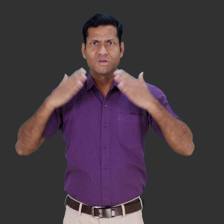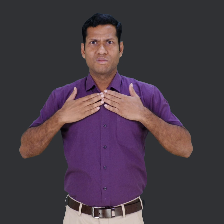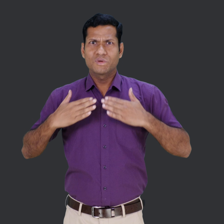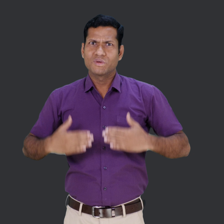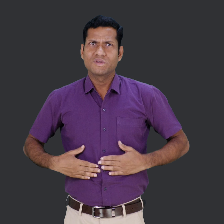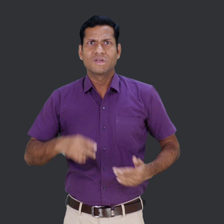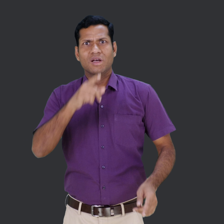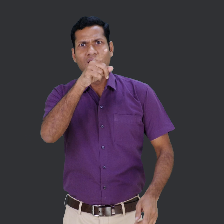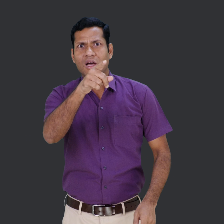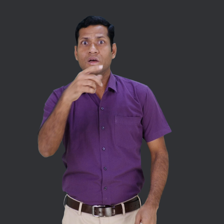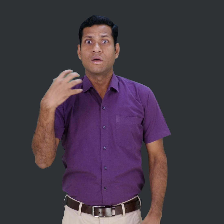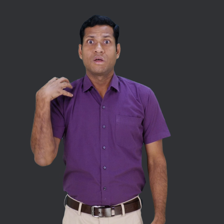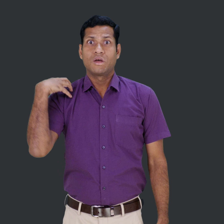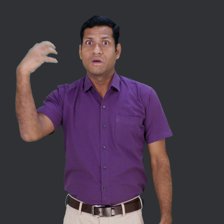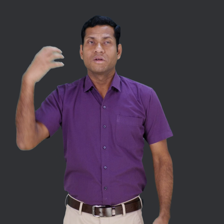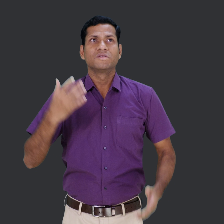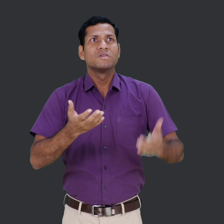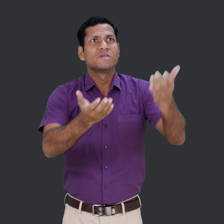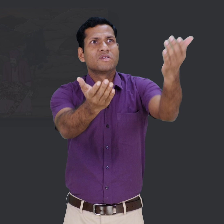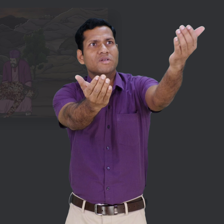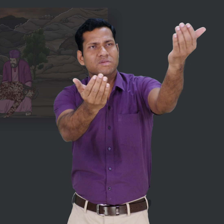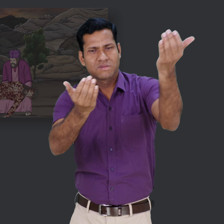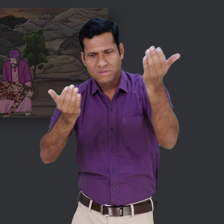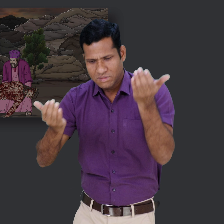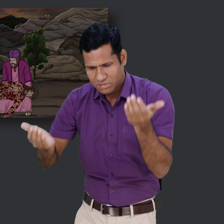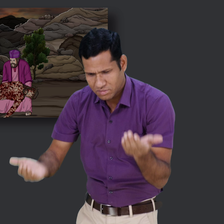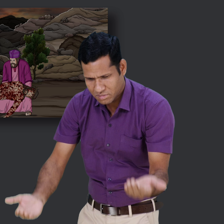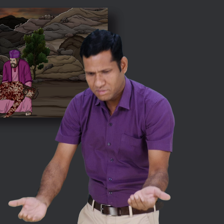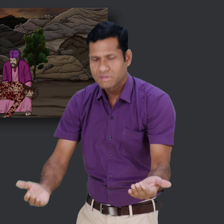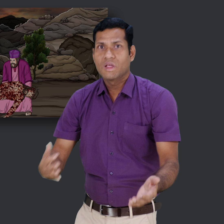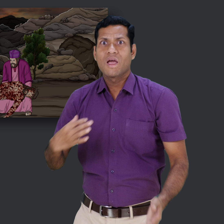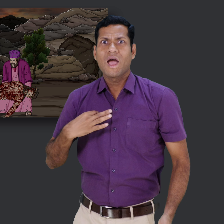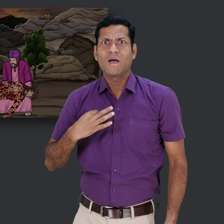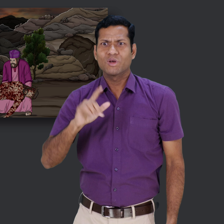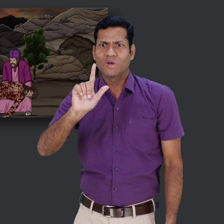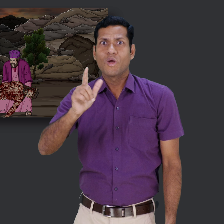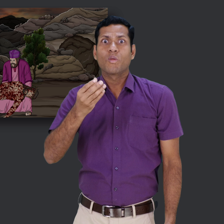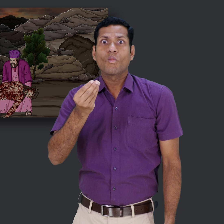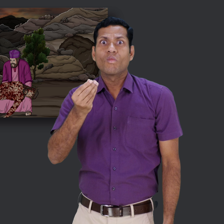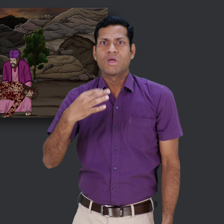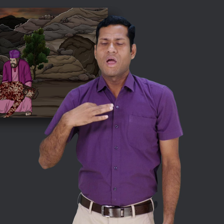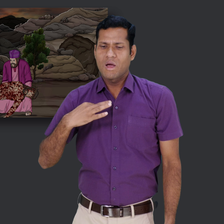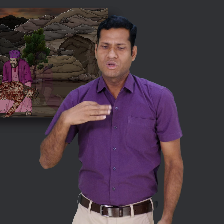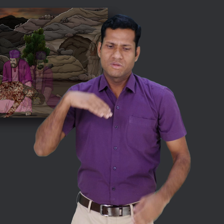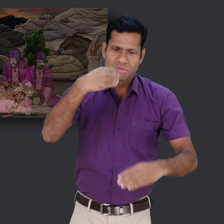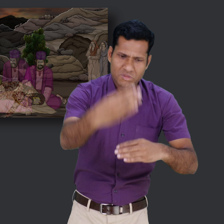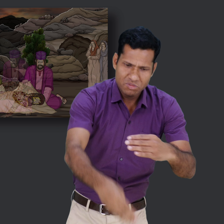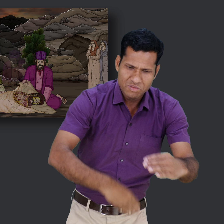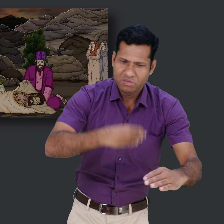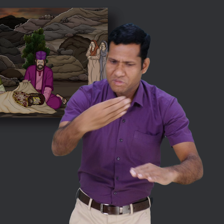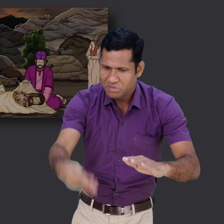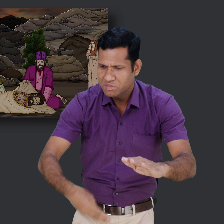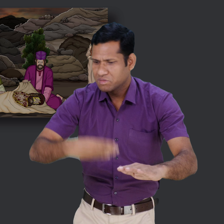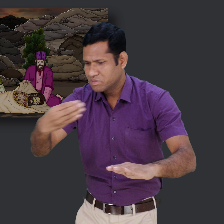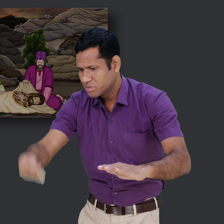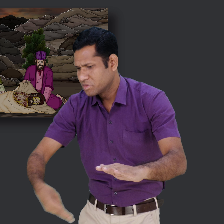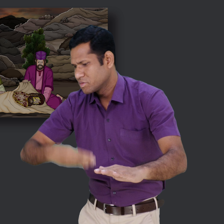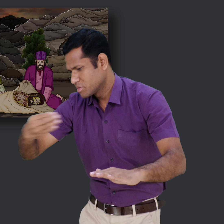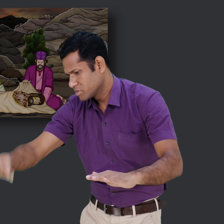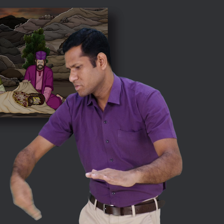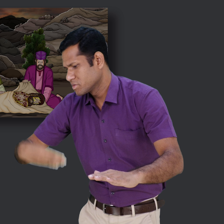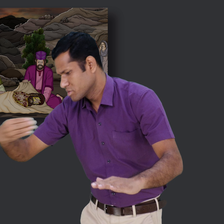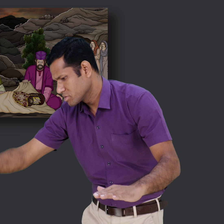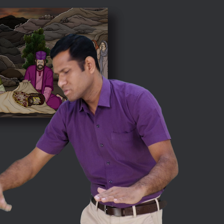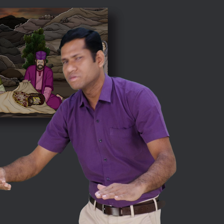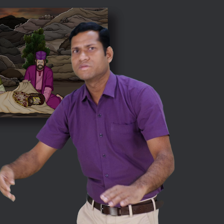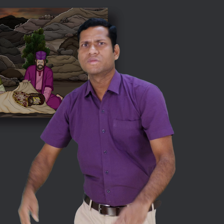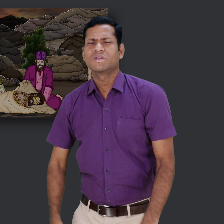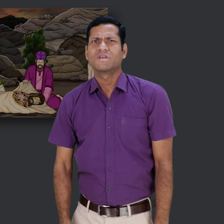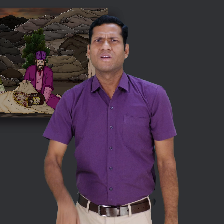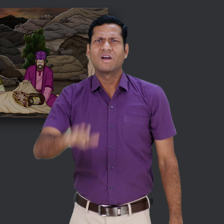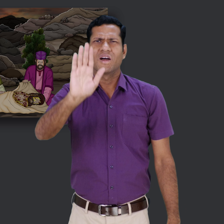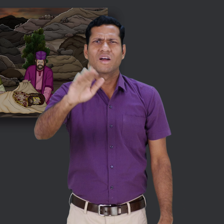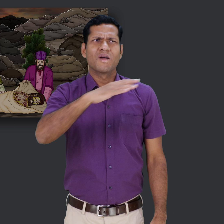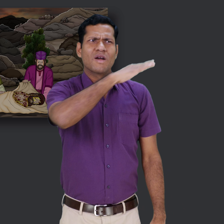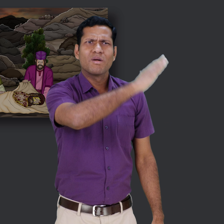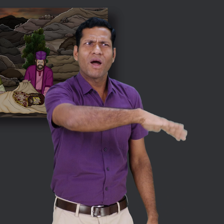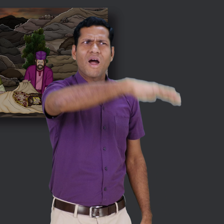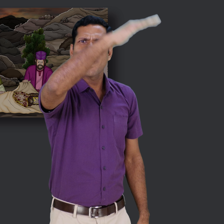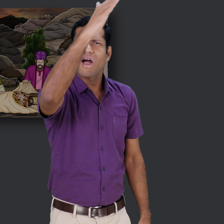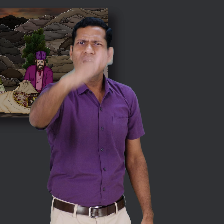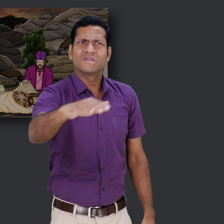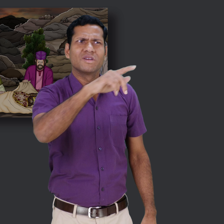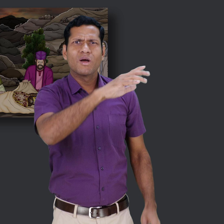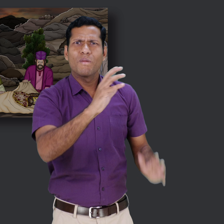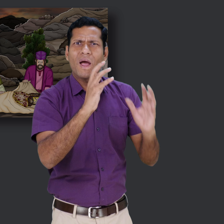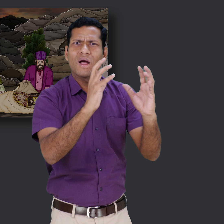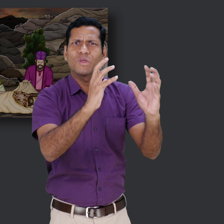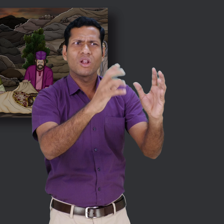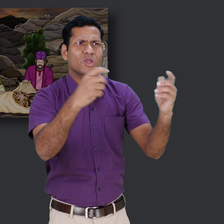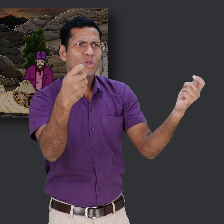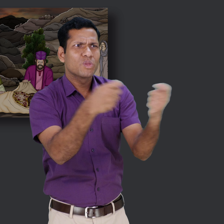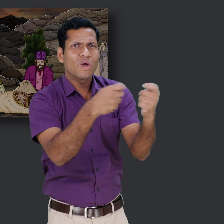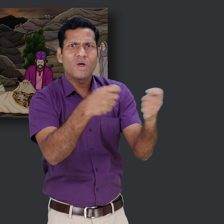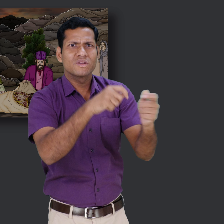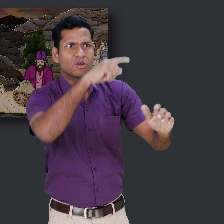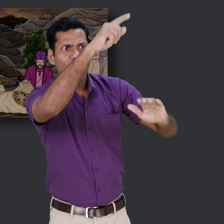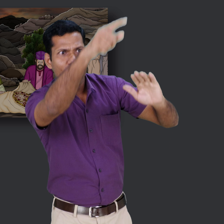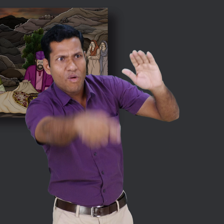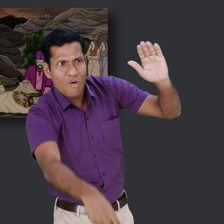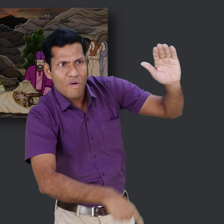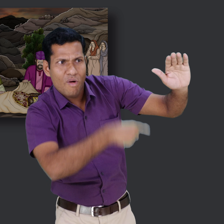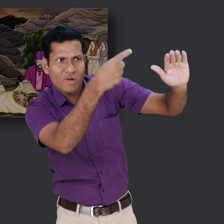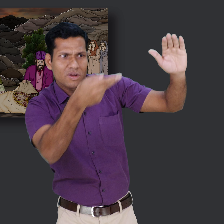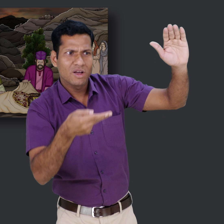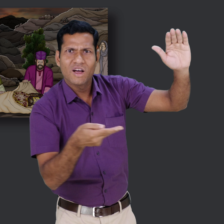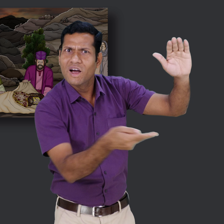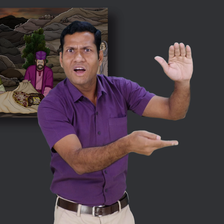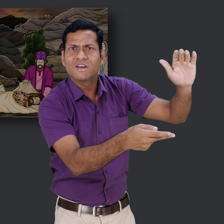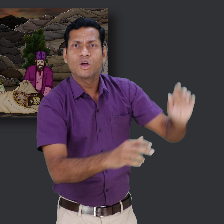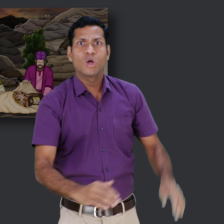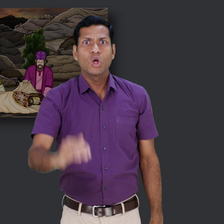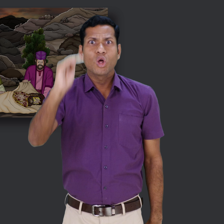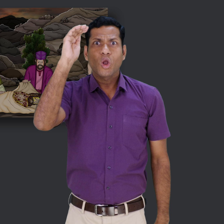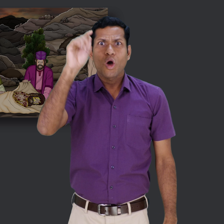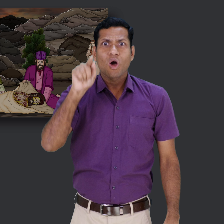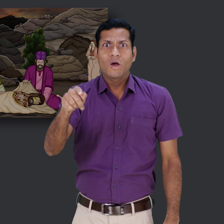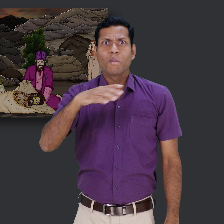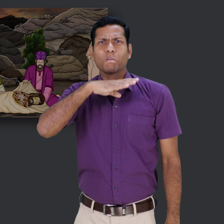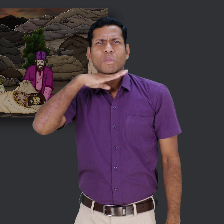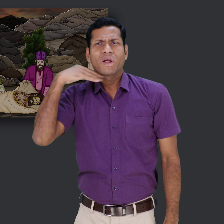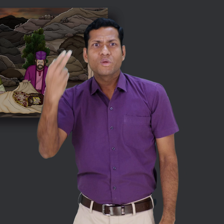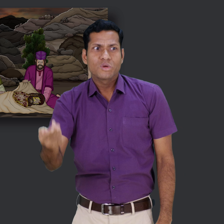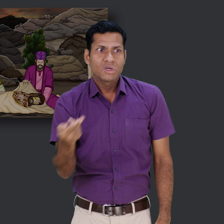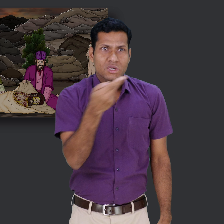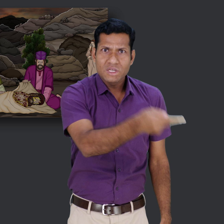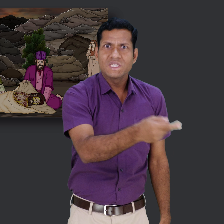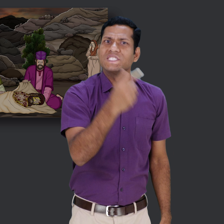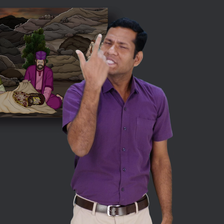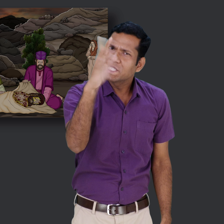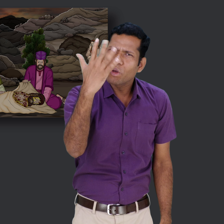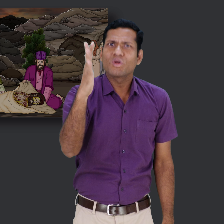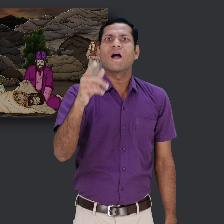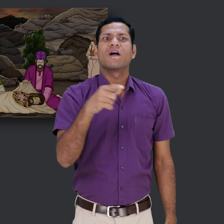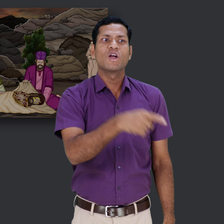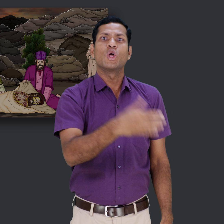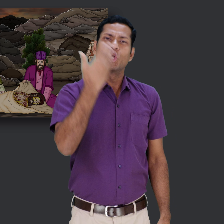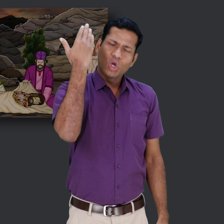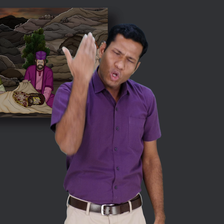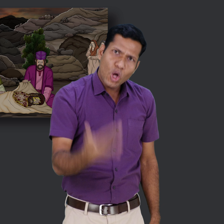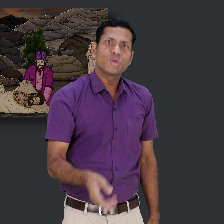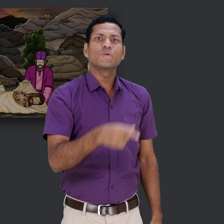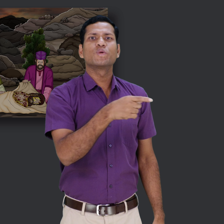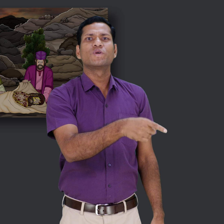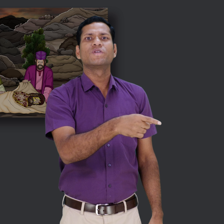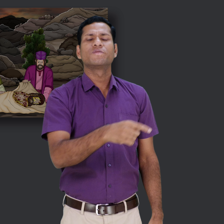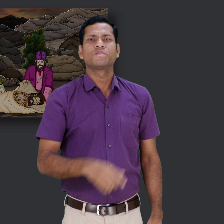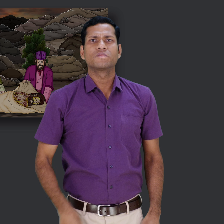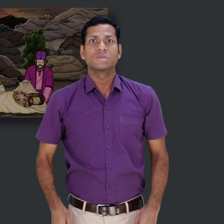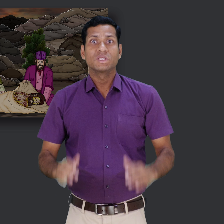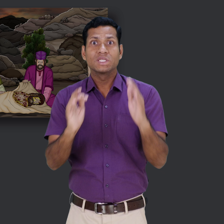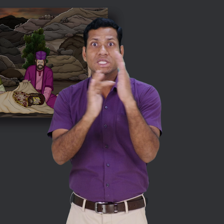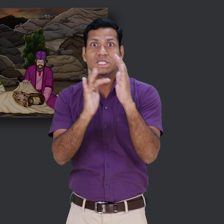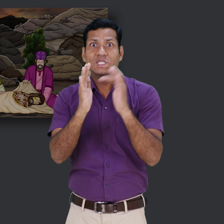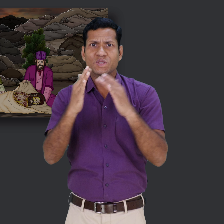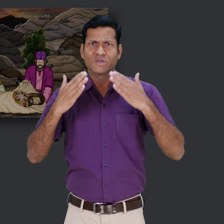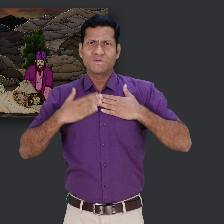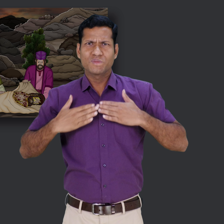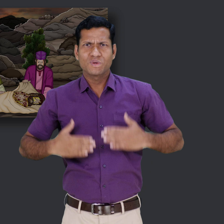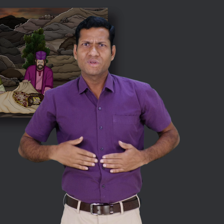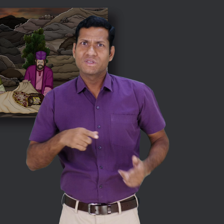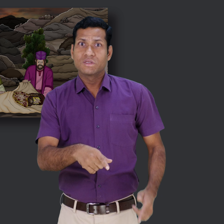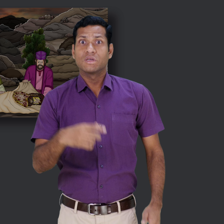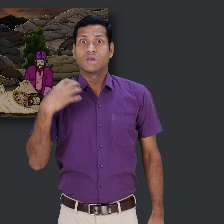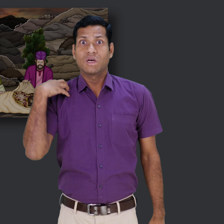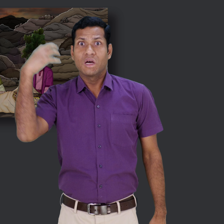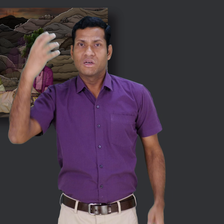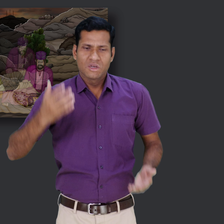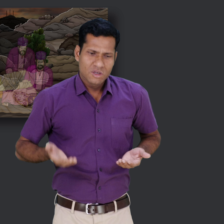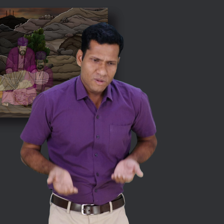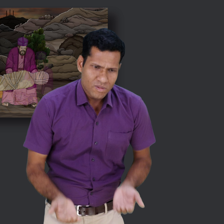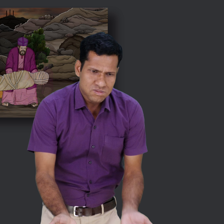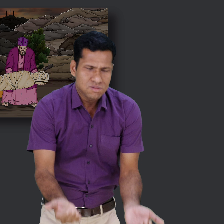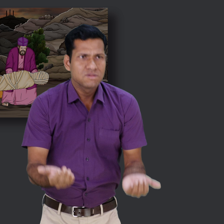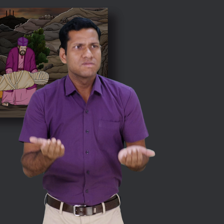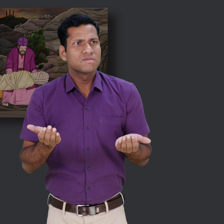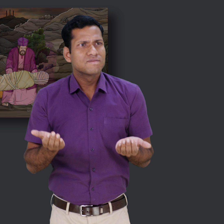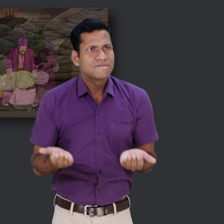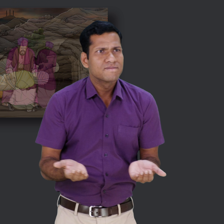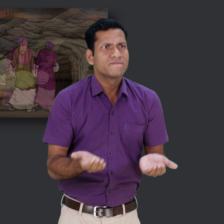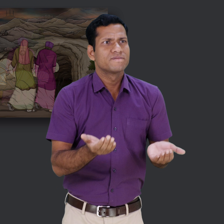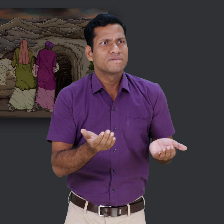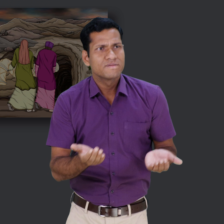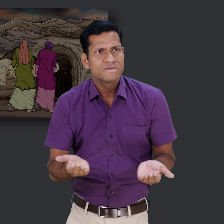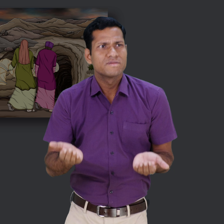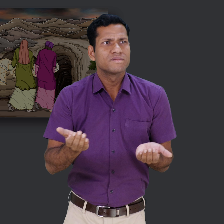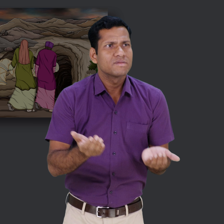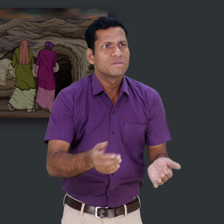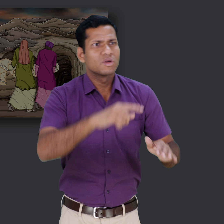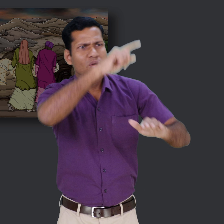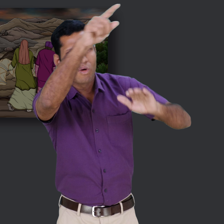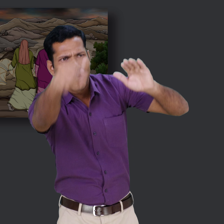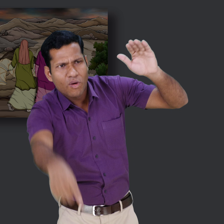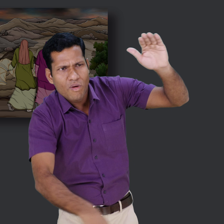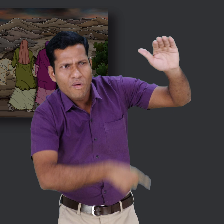Then he took it down, wrapped it in a linen cloth, and placed it in a tomb cut into the rock, where no one had yet been laid. It was Preparation Day, and the Sabbath was beginning.